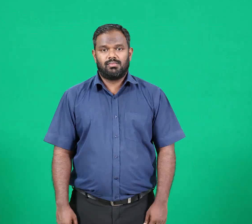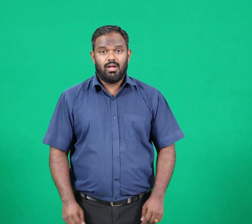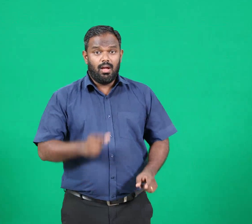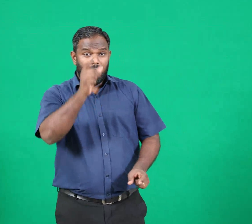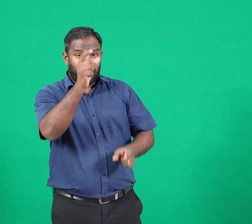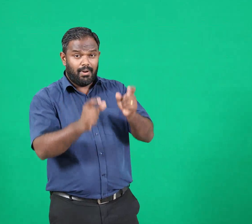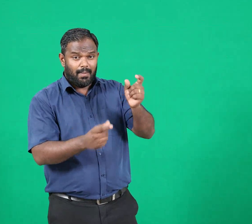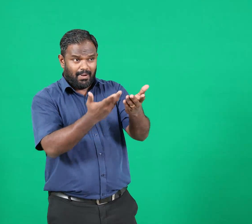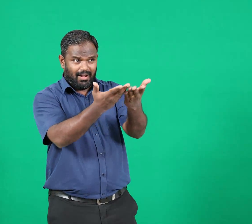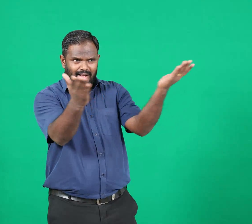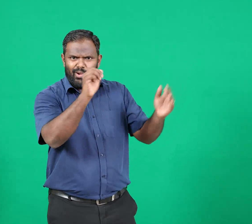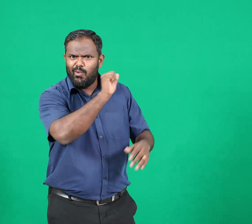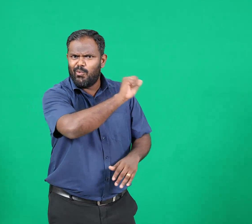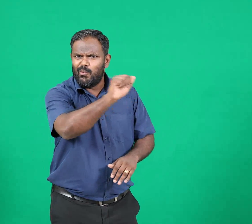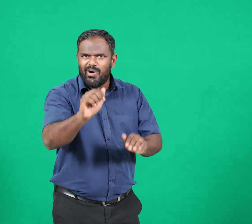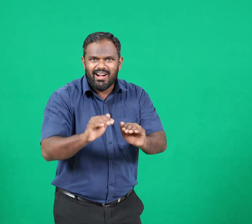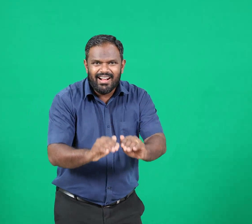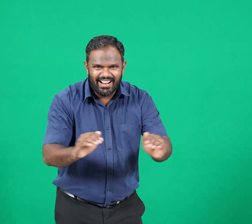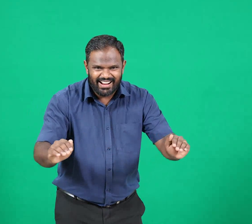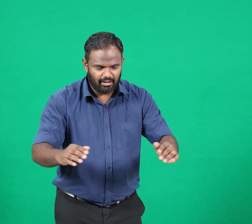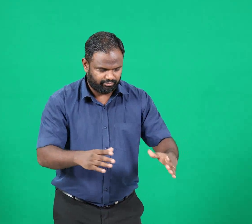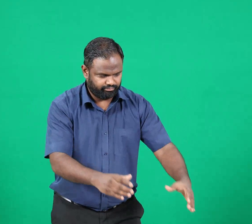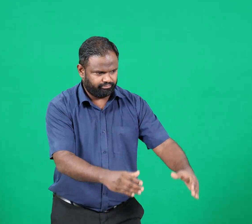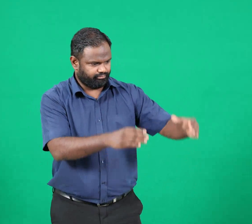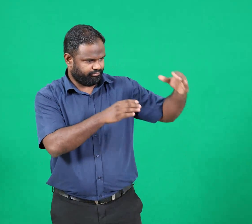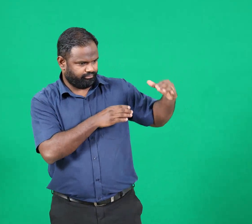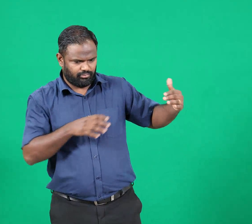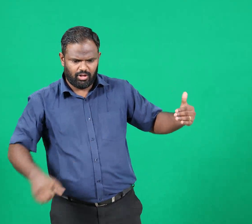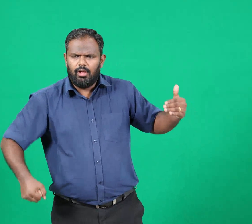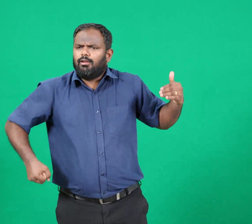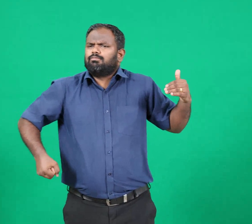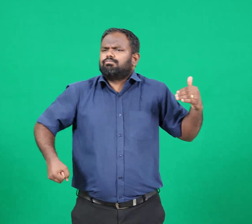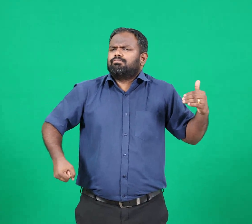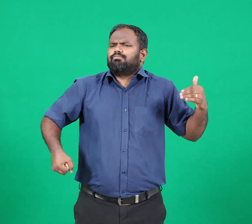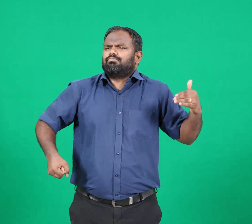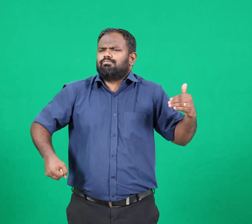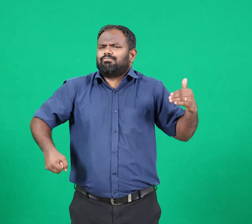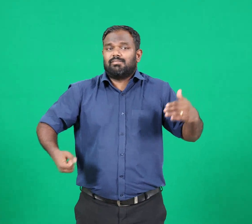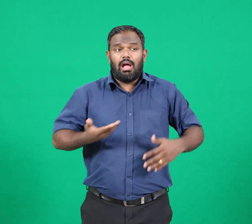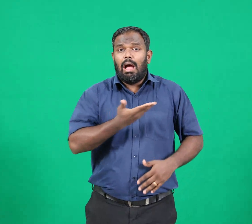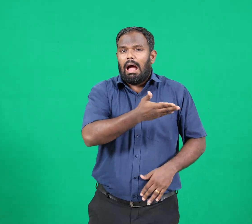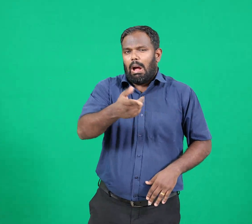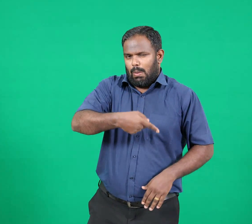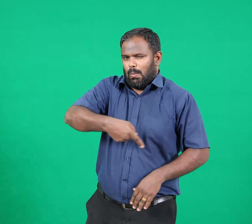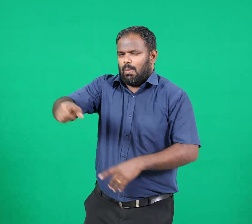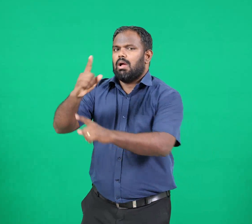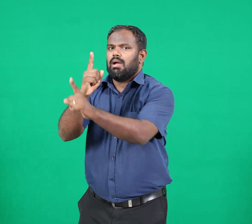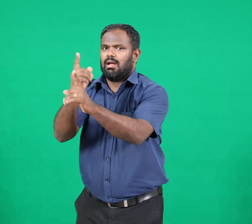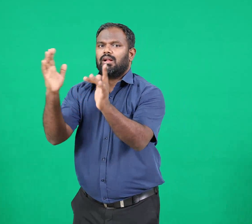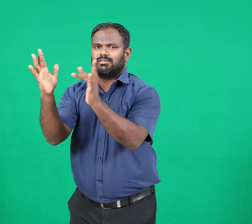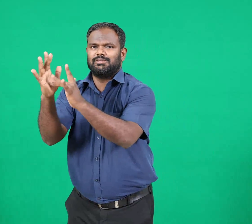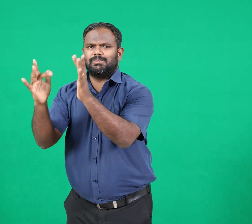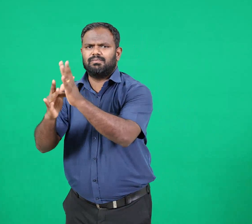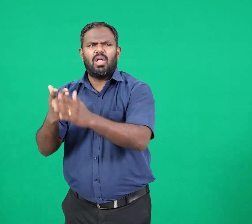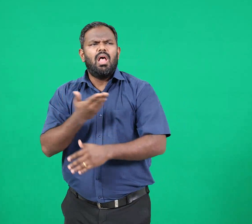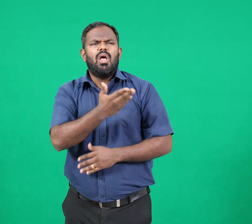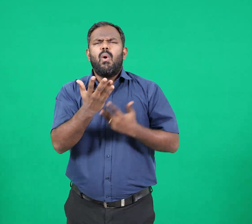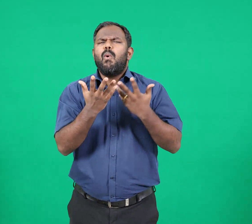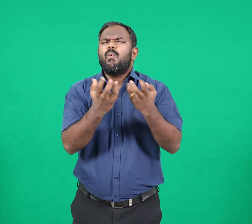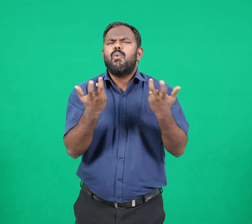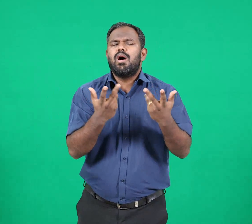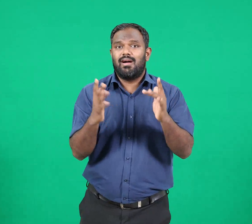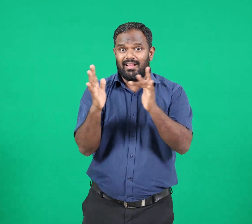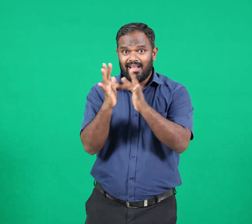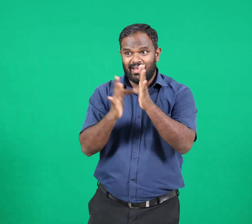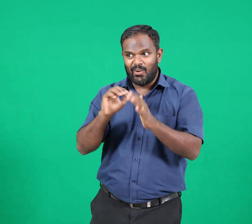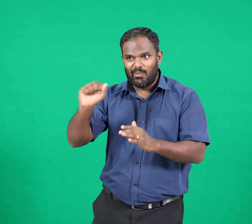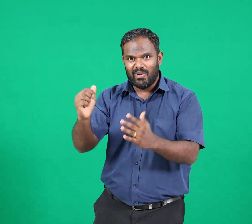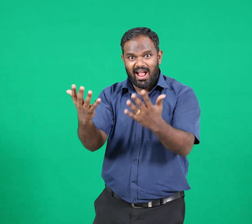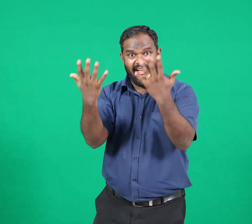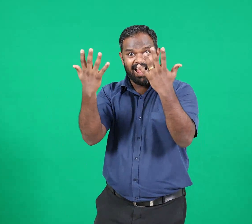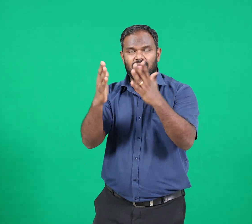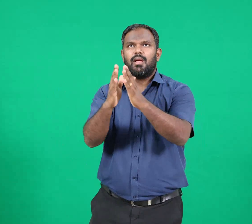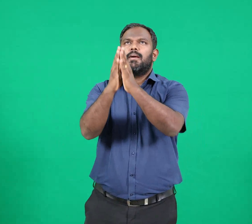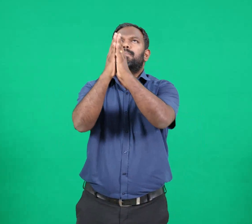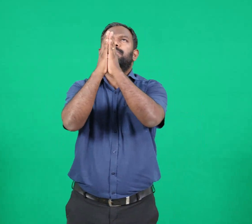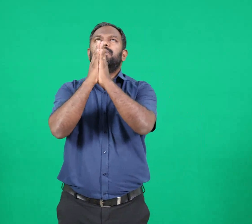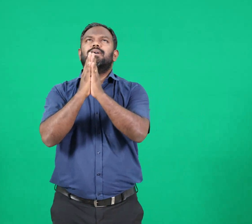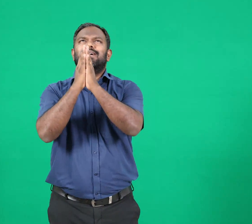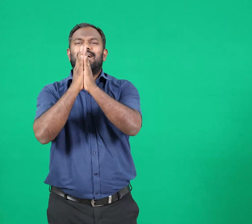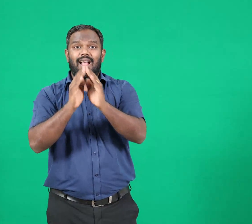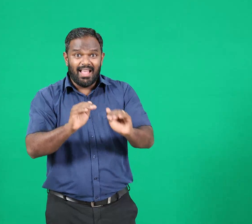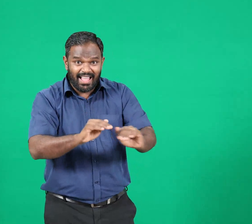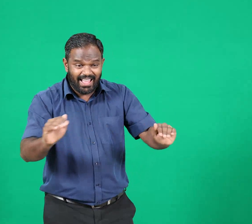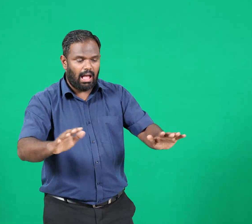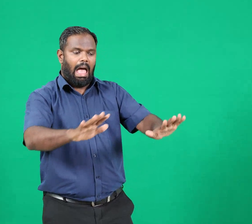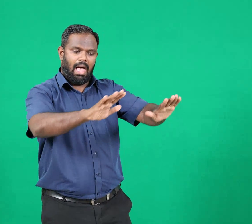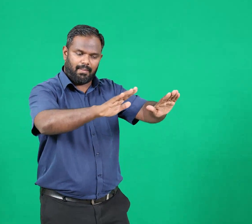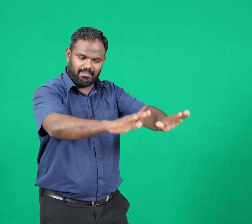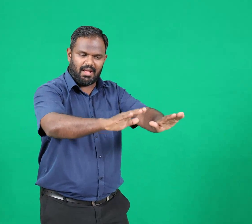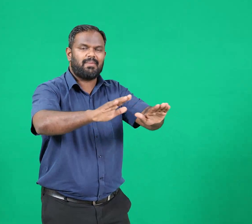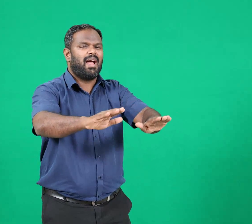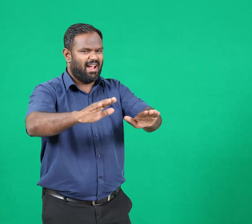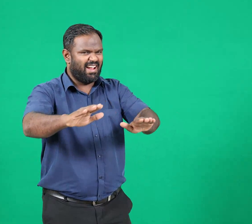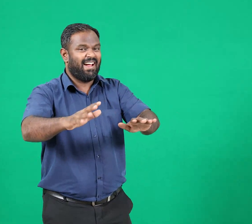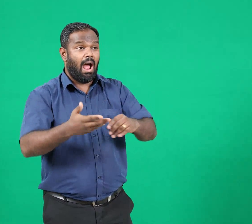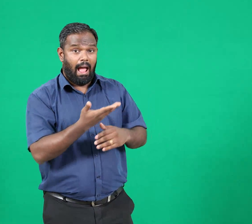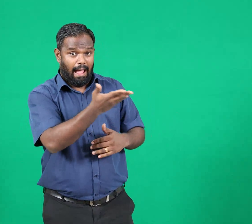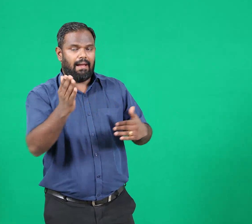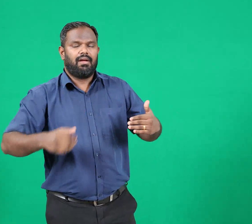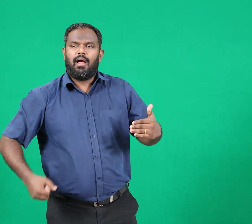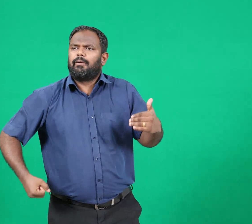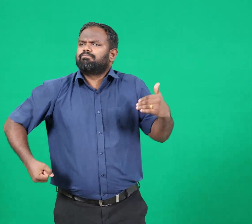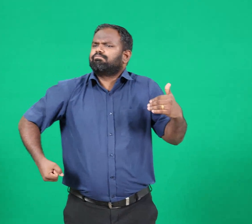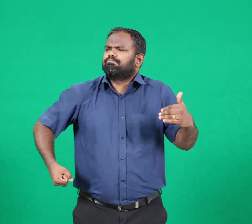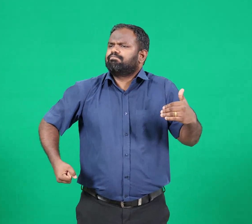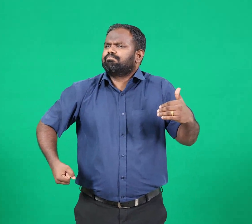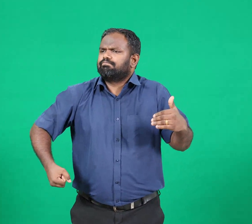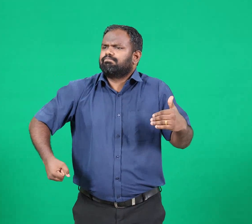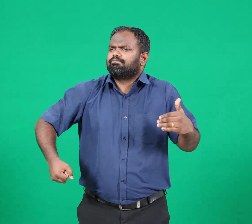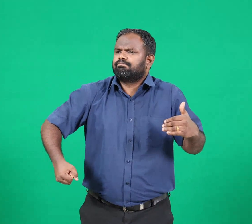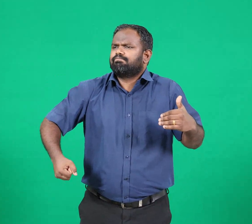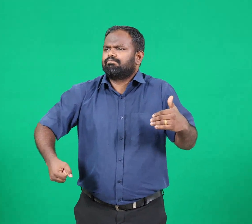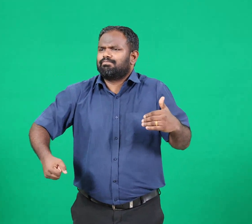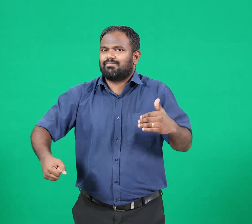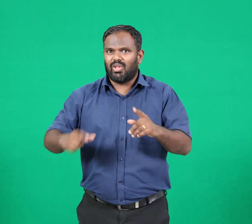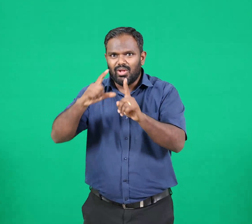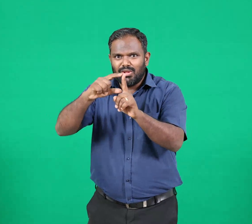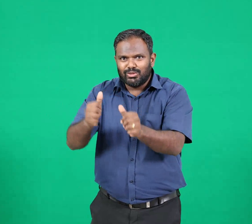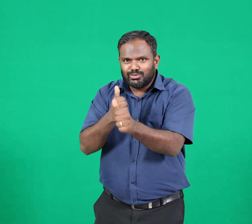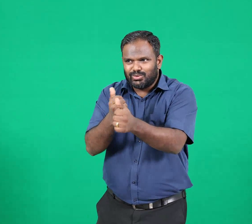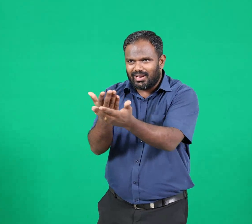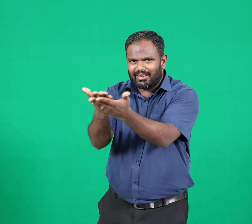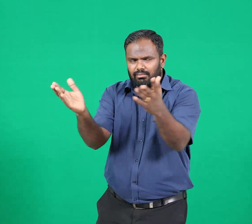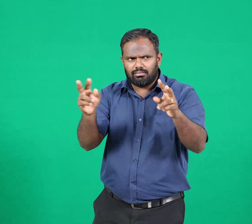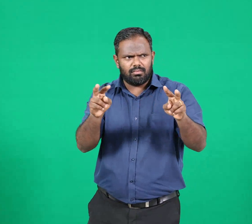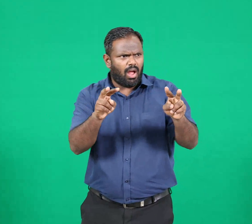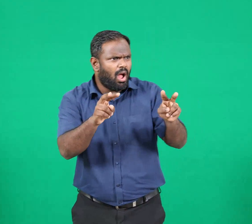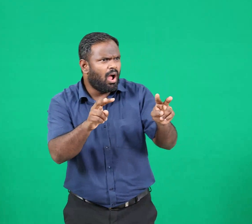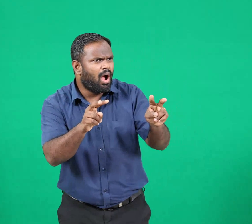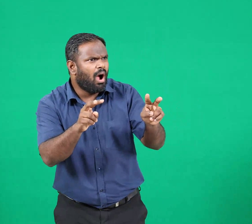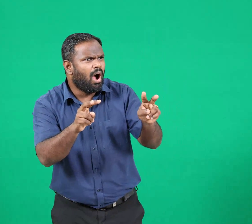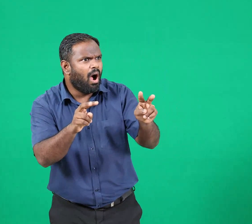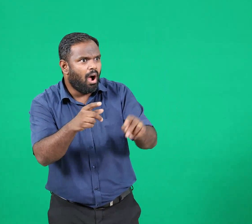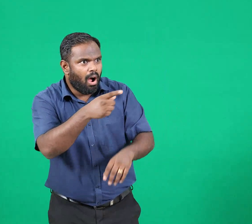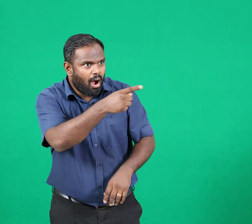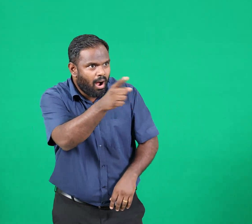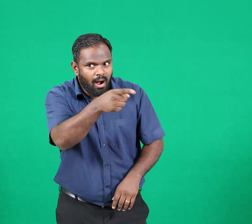Then the little children were brought to Jesus for Him to place His hands on them and pray for them.